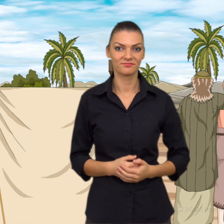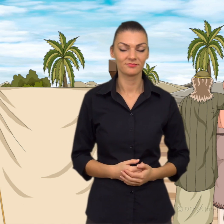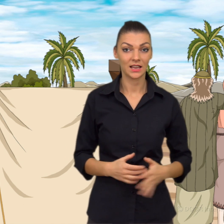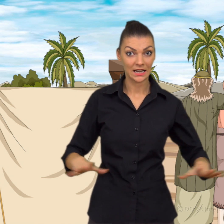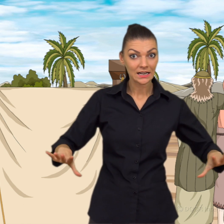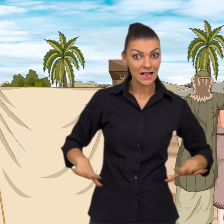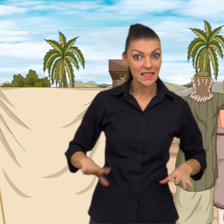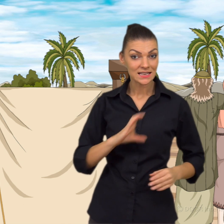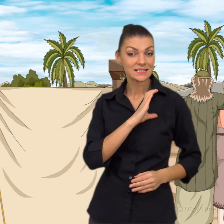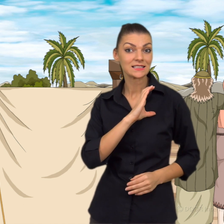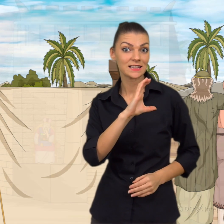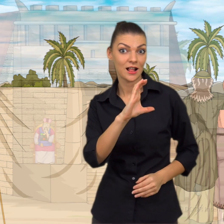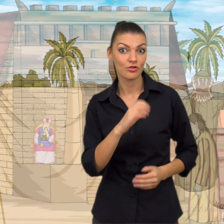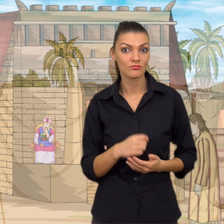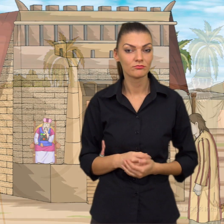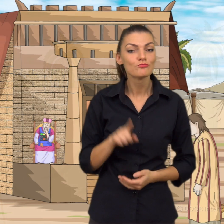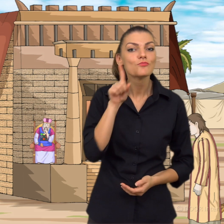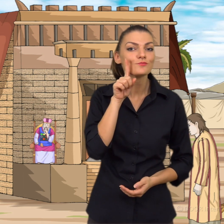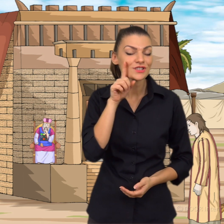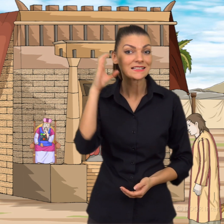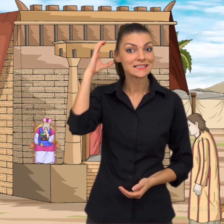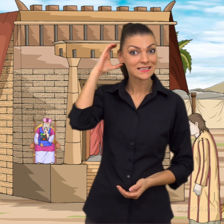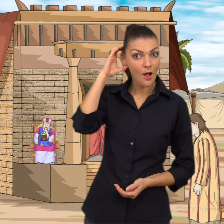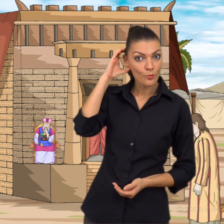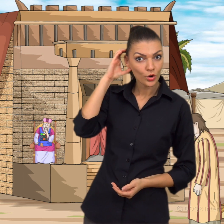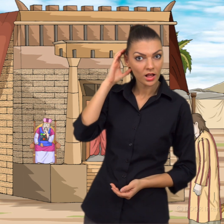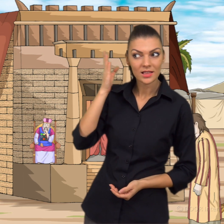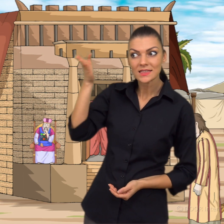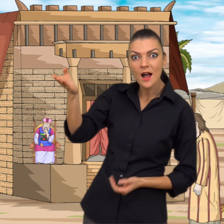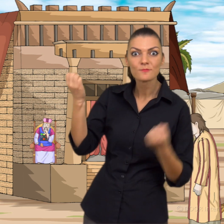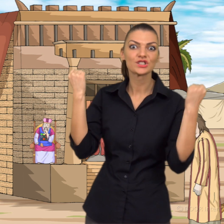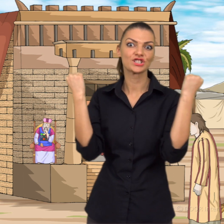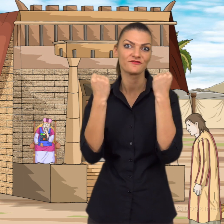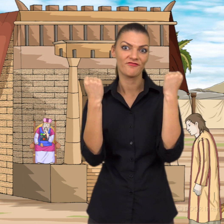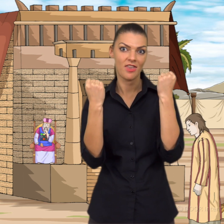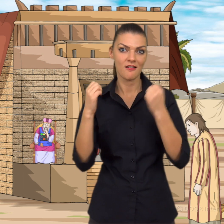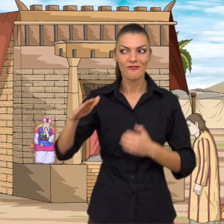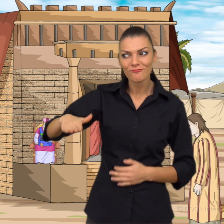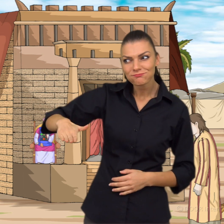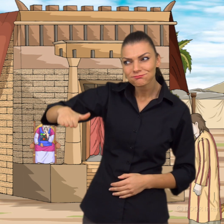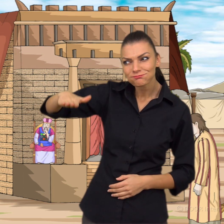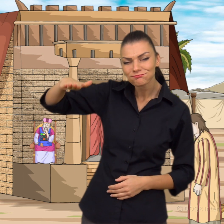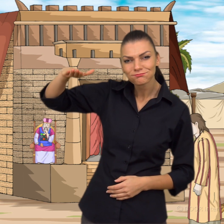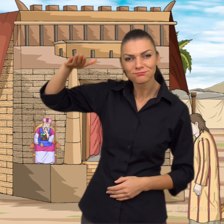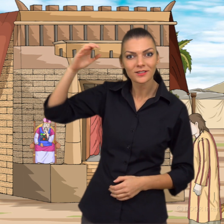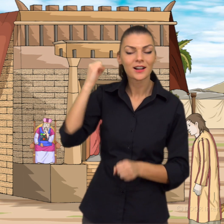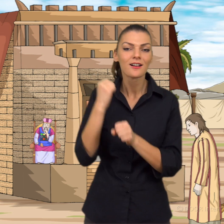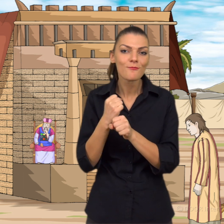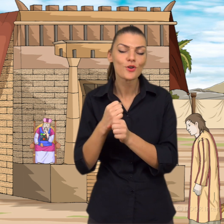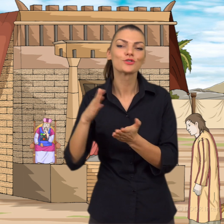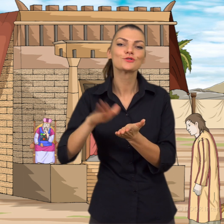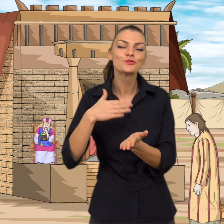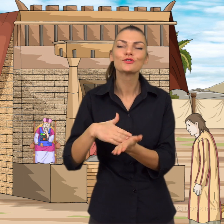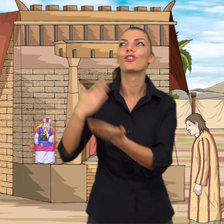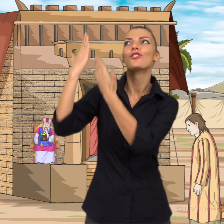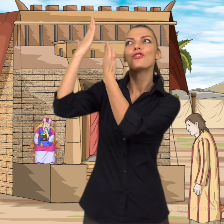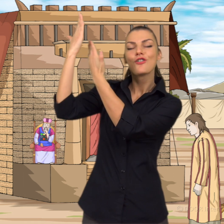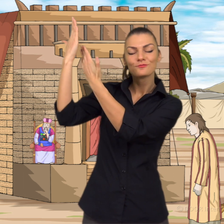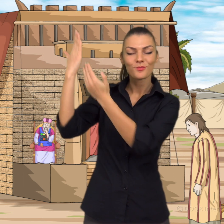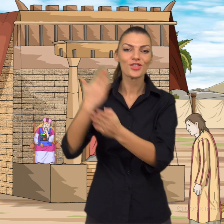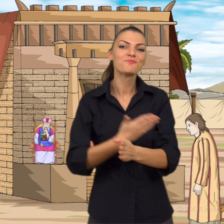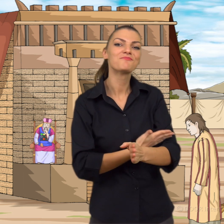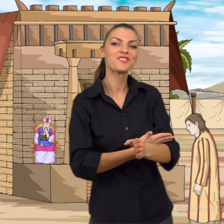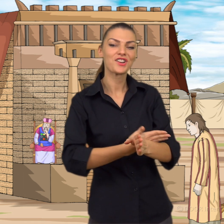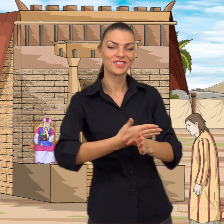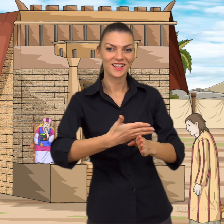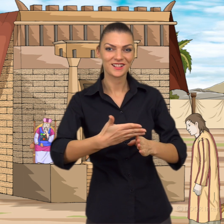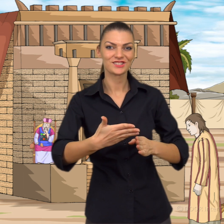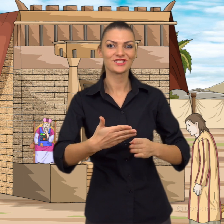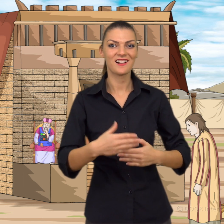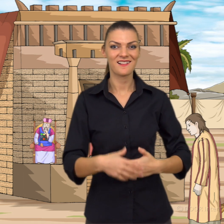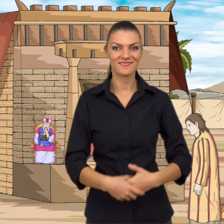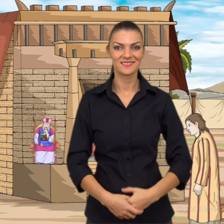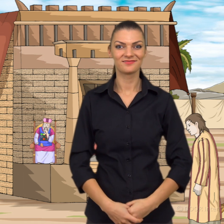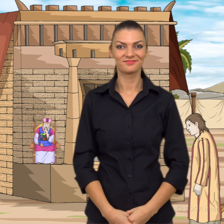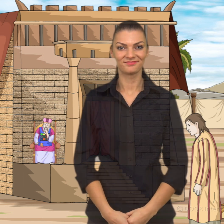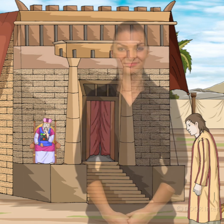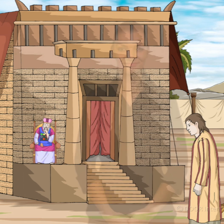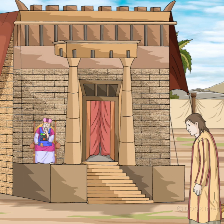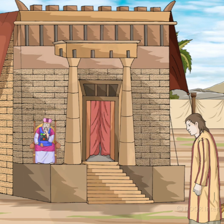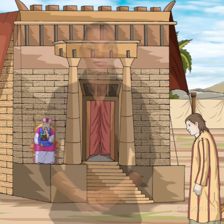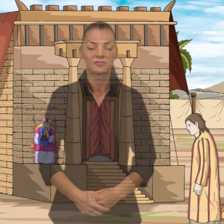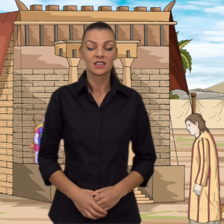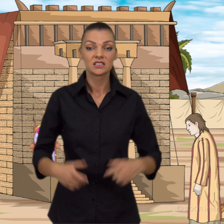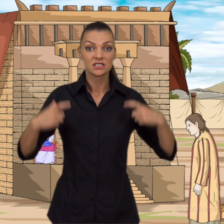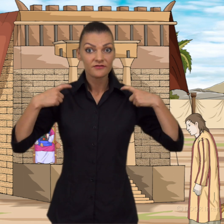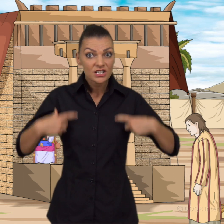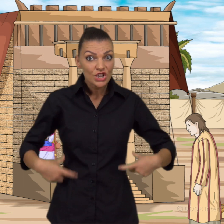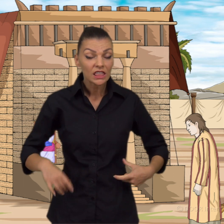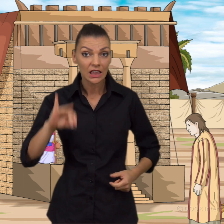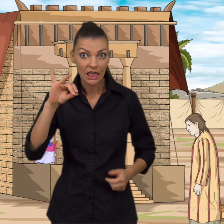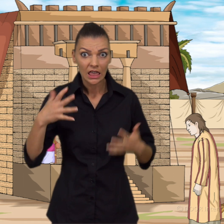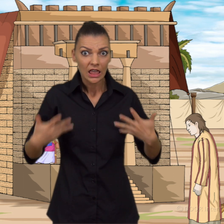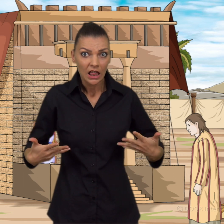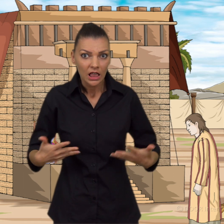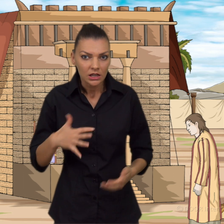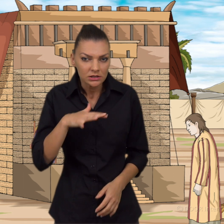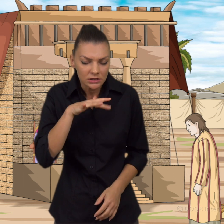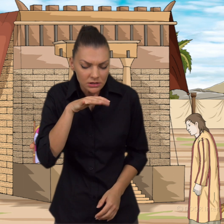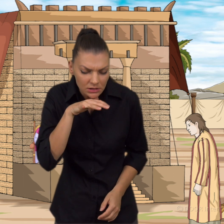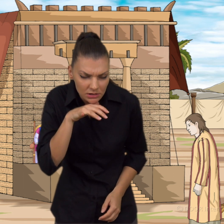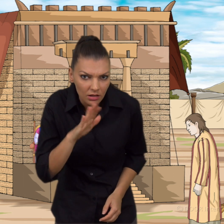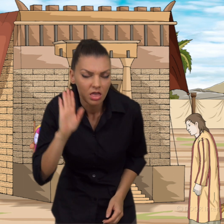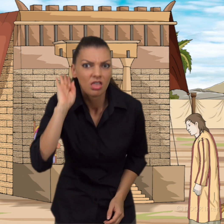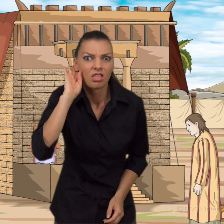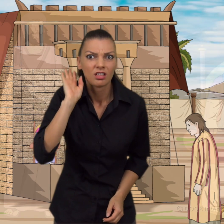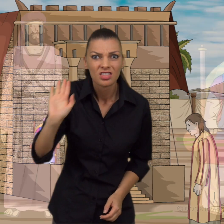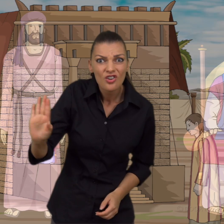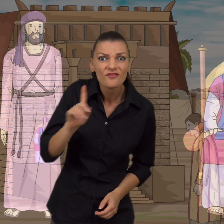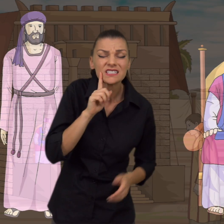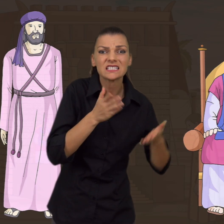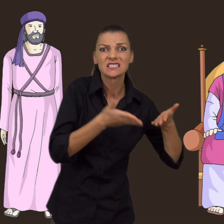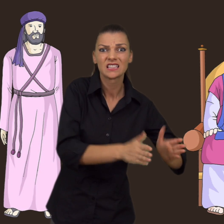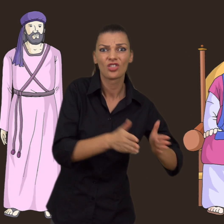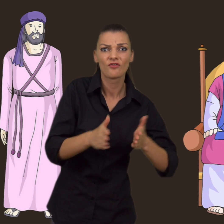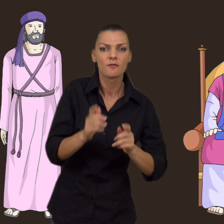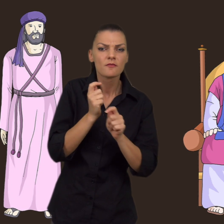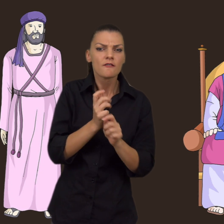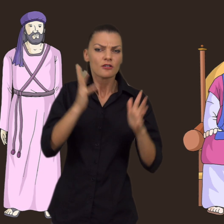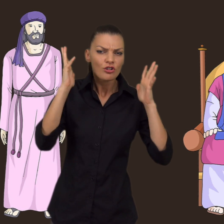Meanwhile, the boy Samuel grew up in the presence of the LORD.